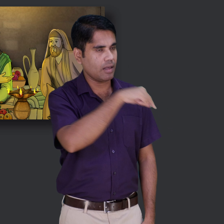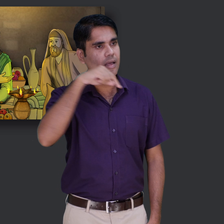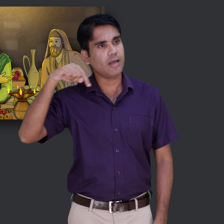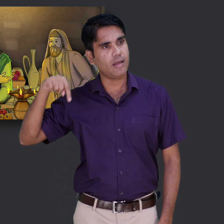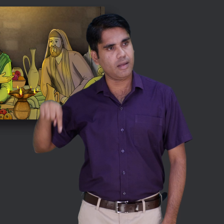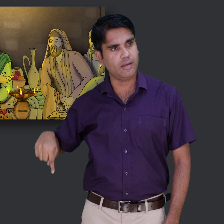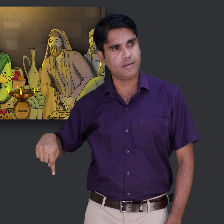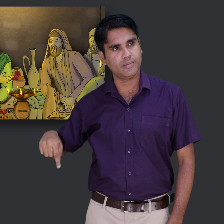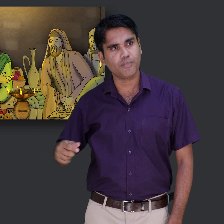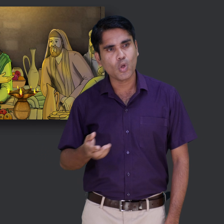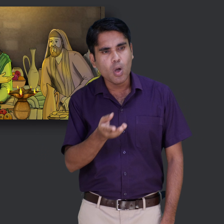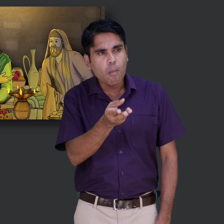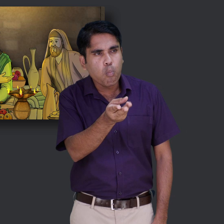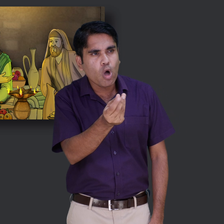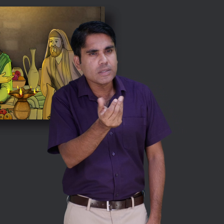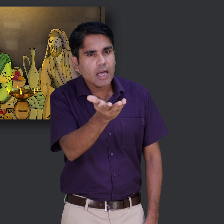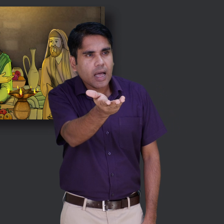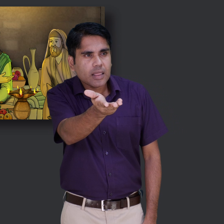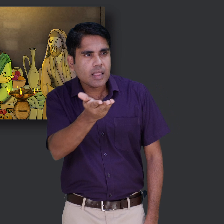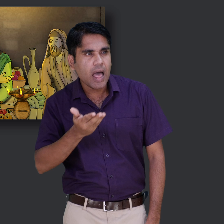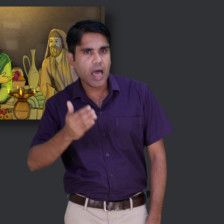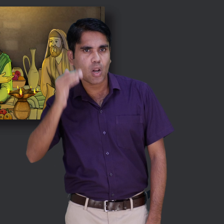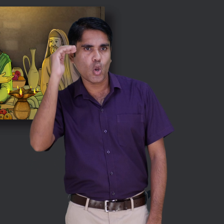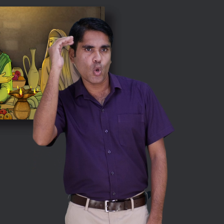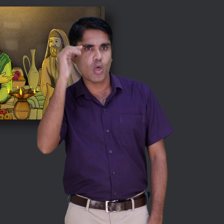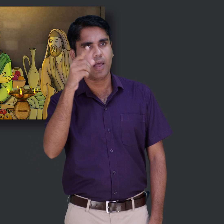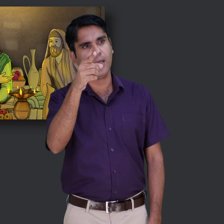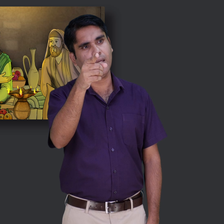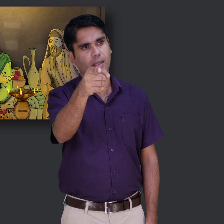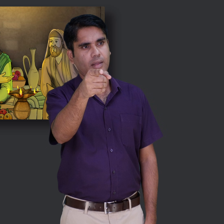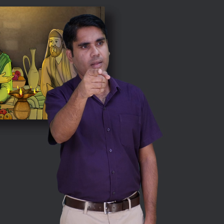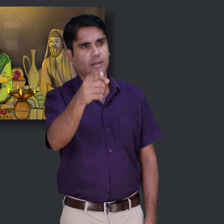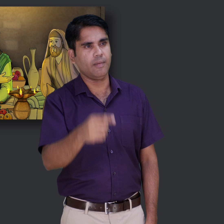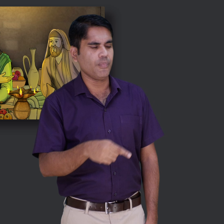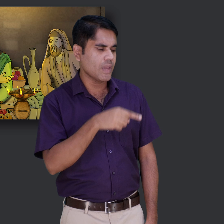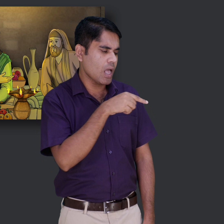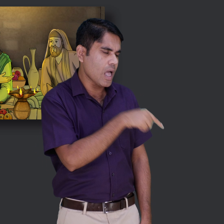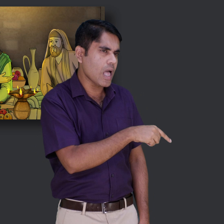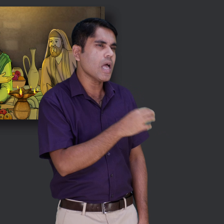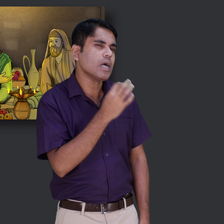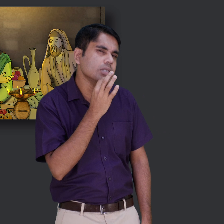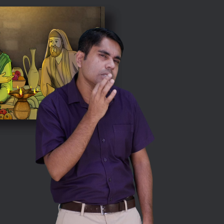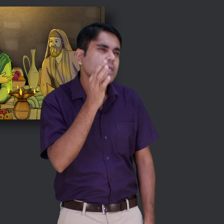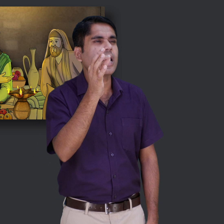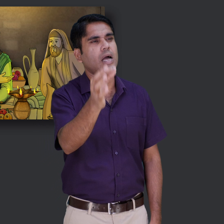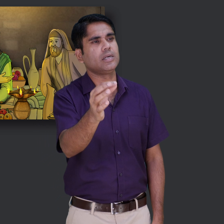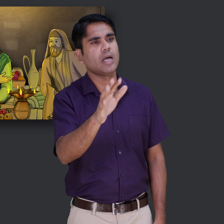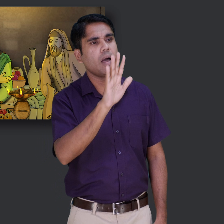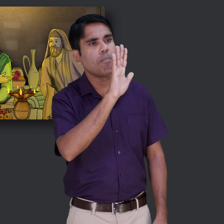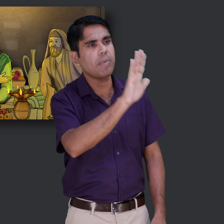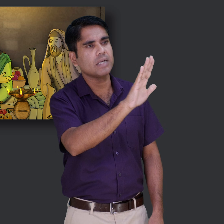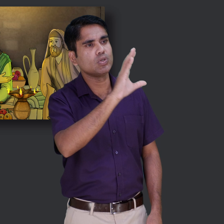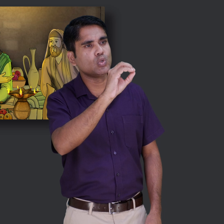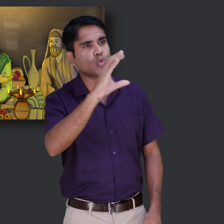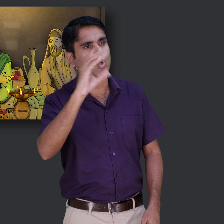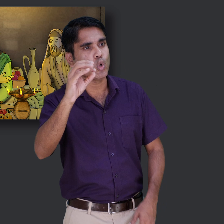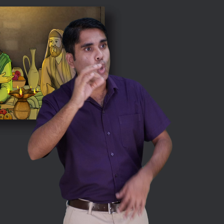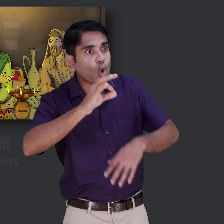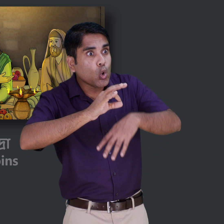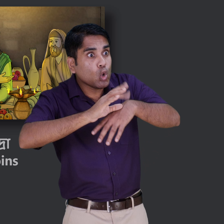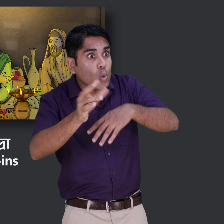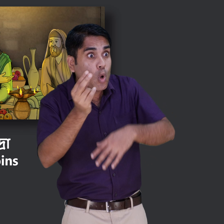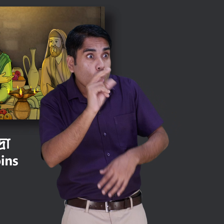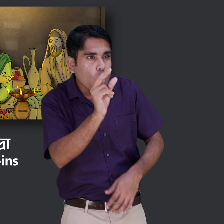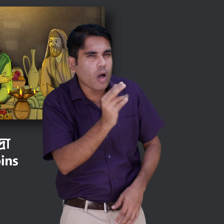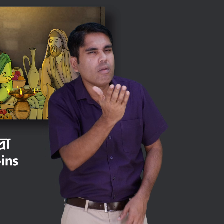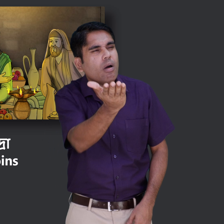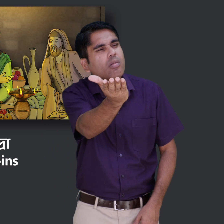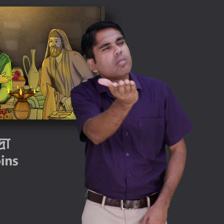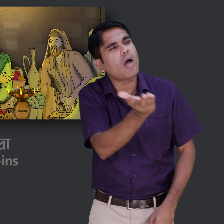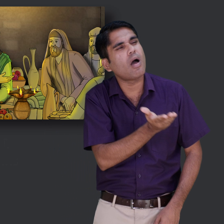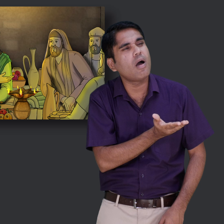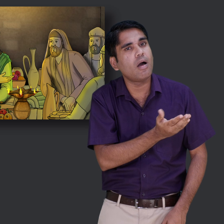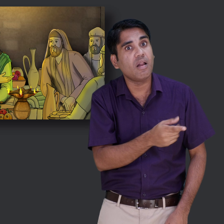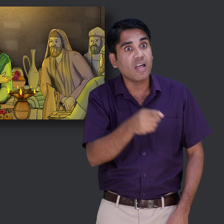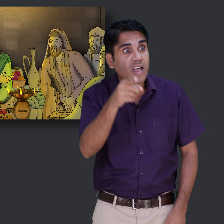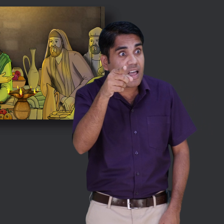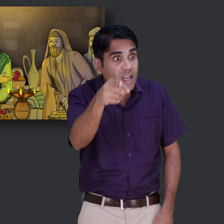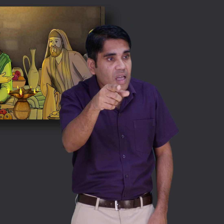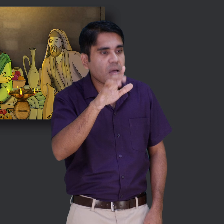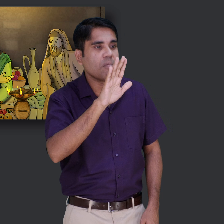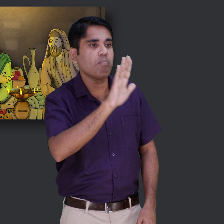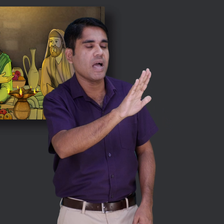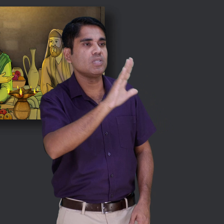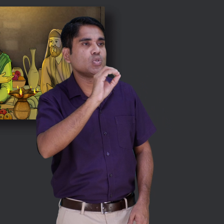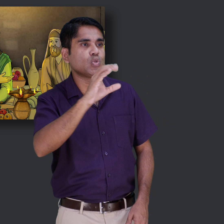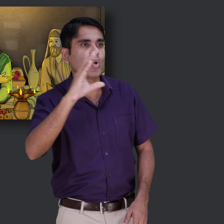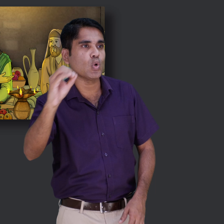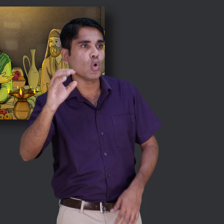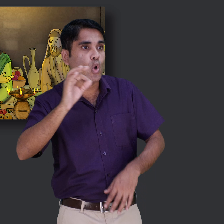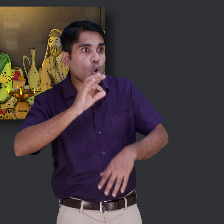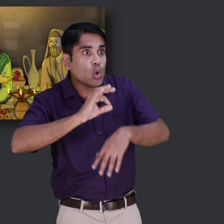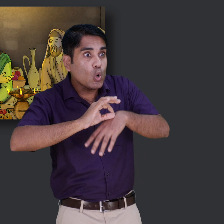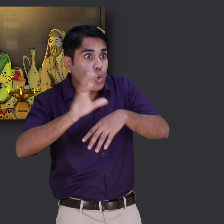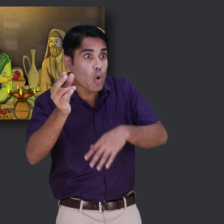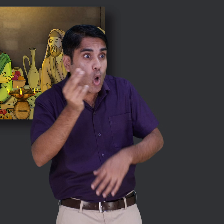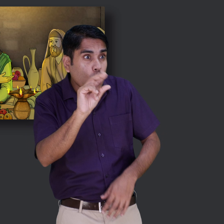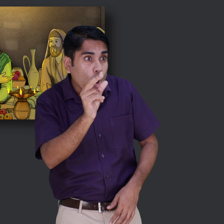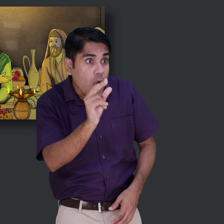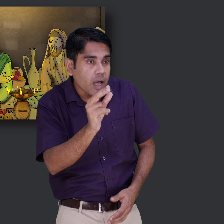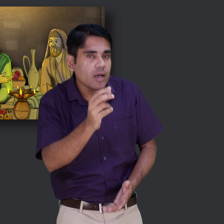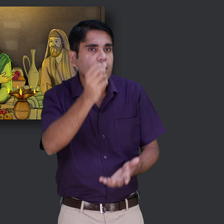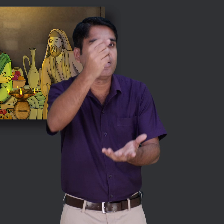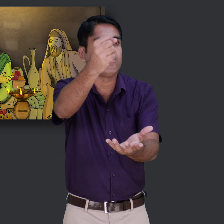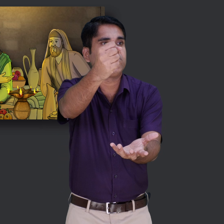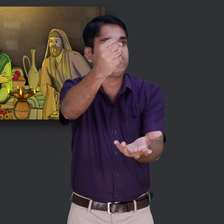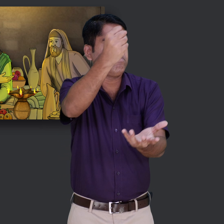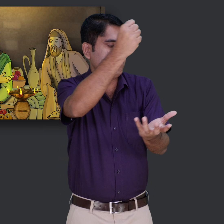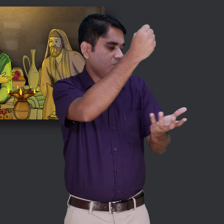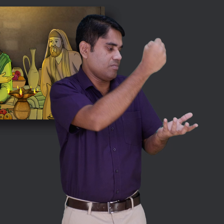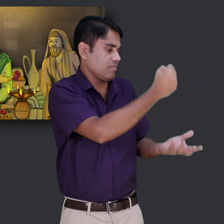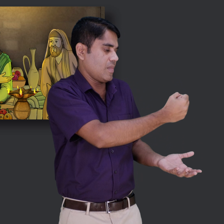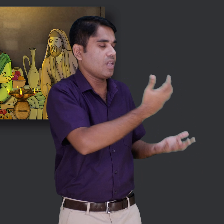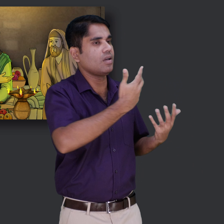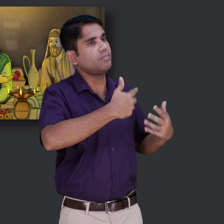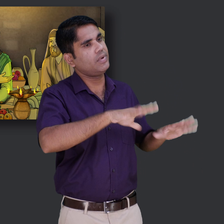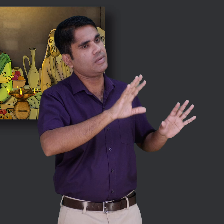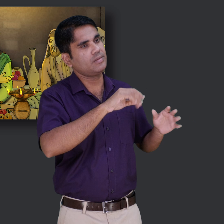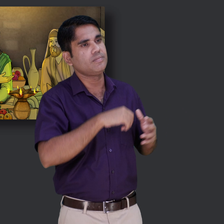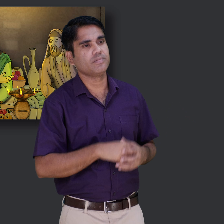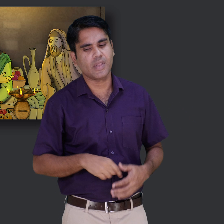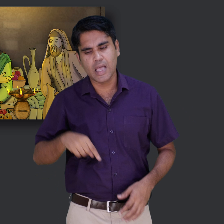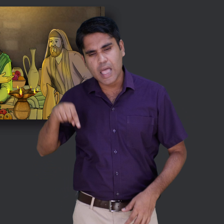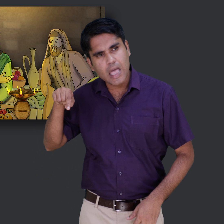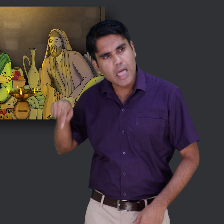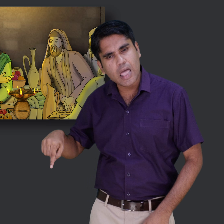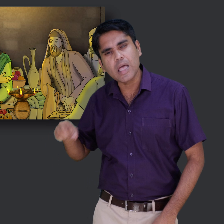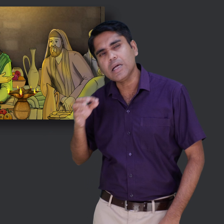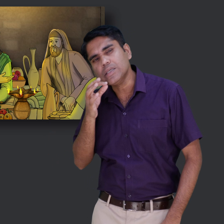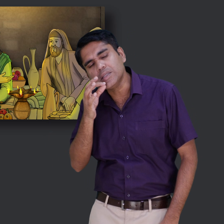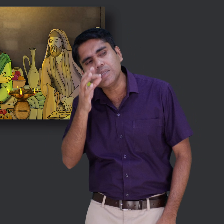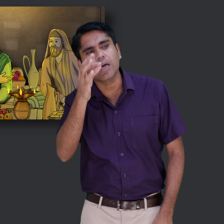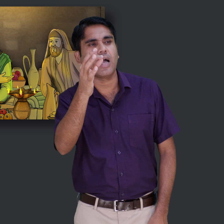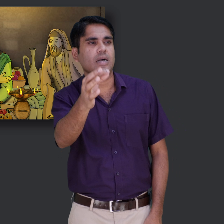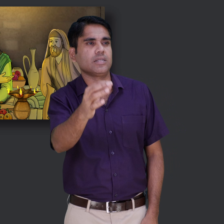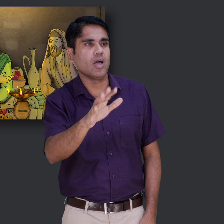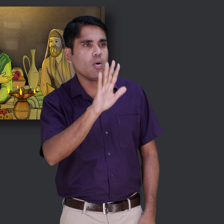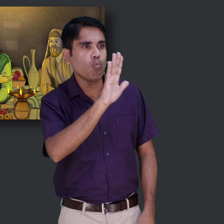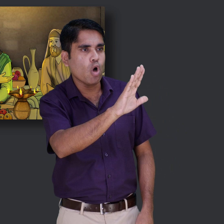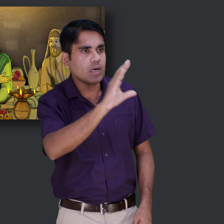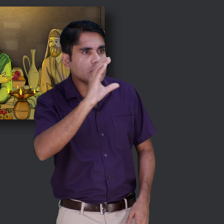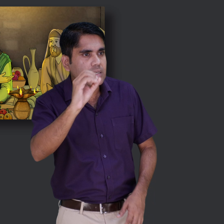“Two men were debtors to a certain moneylender.